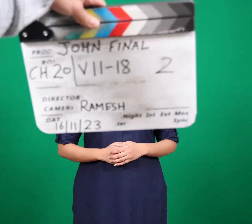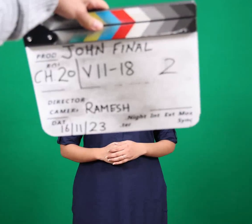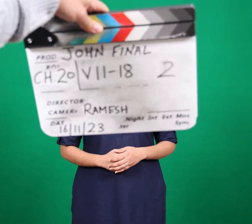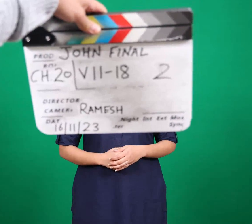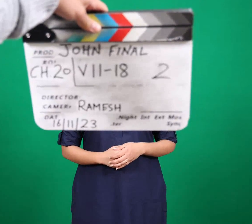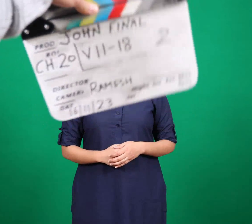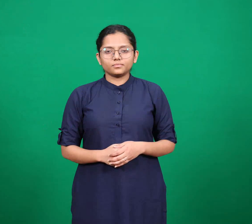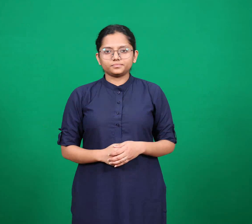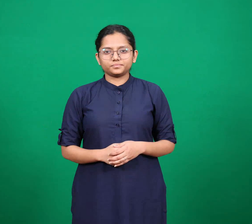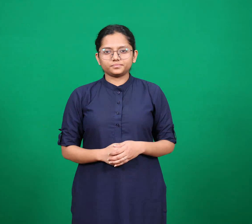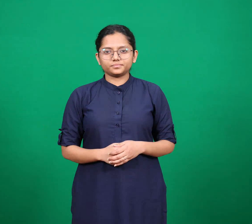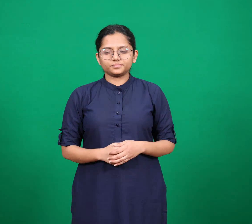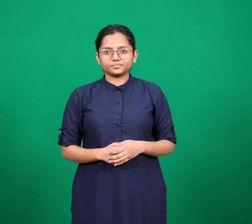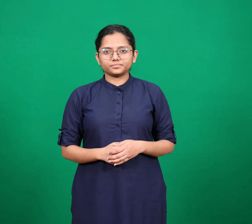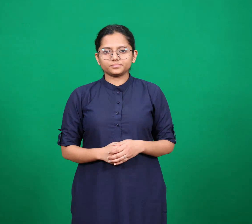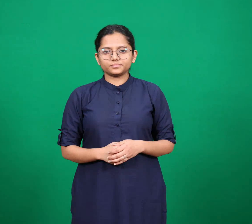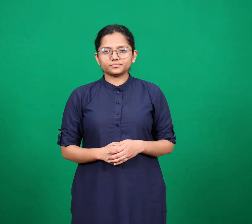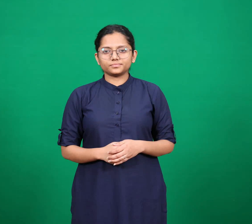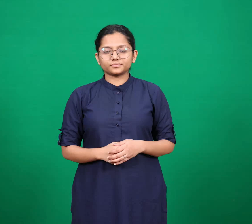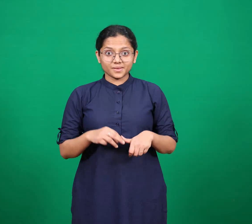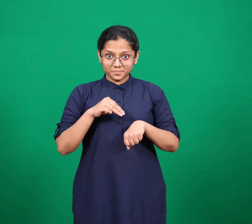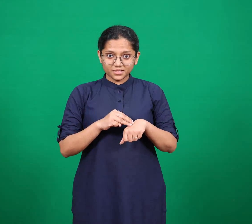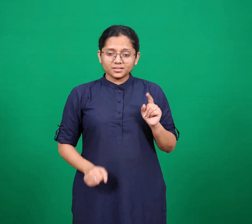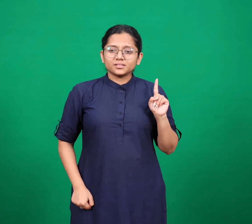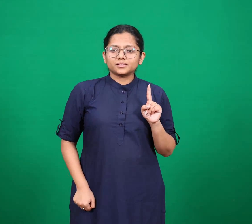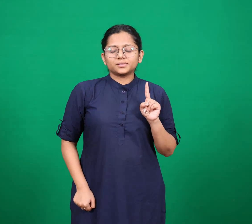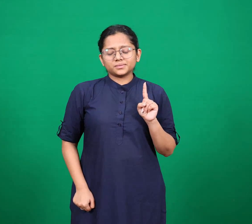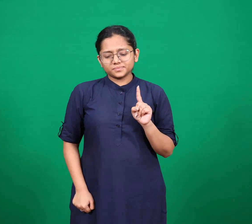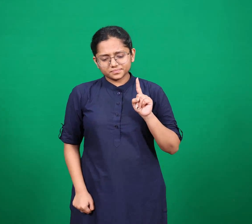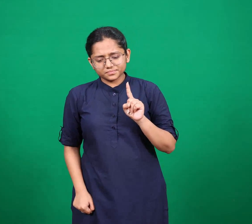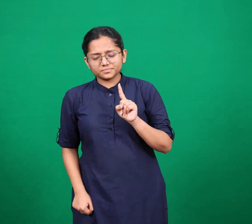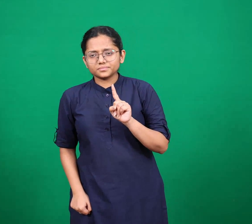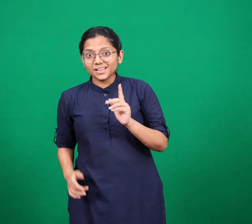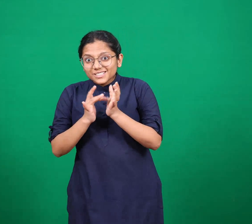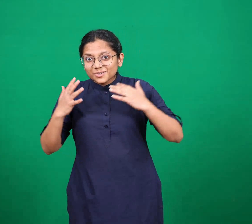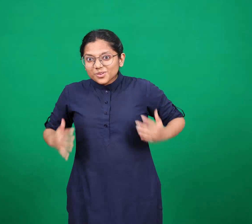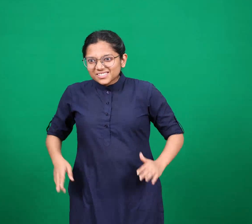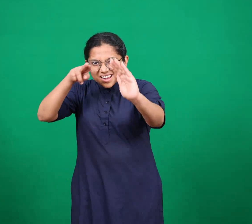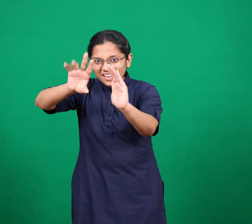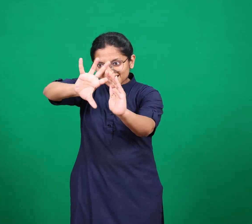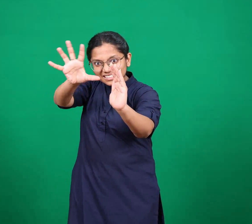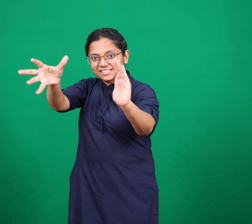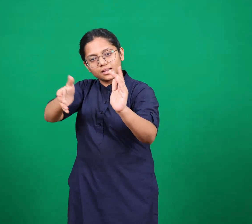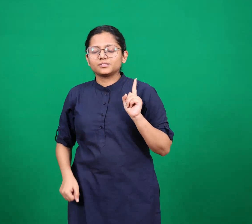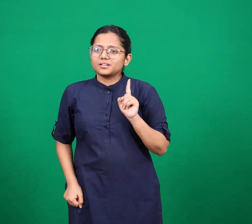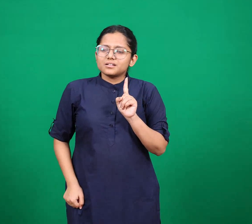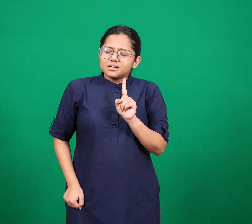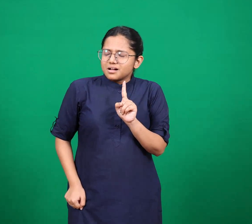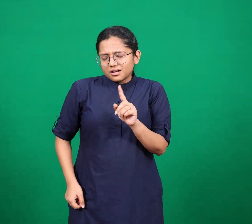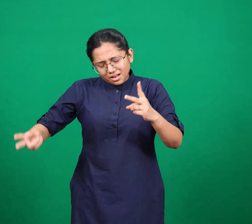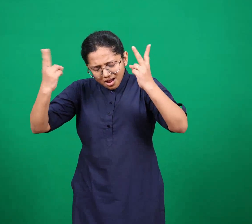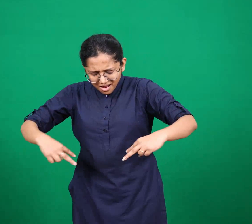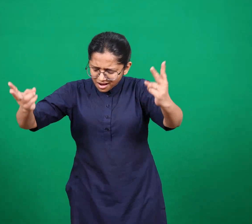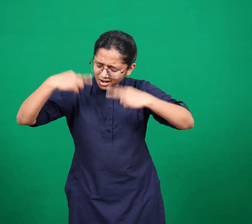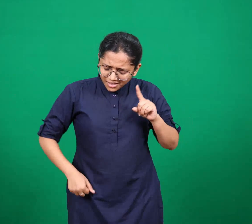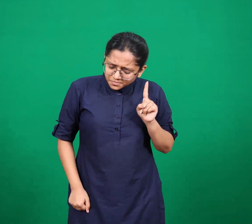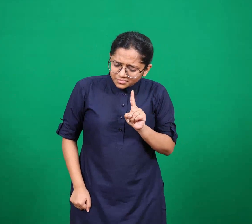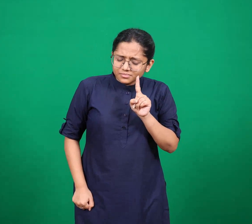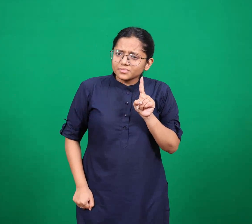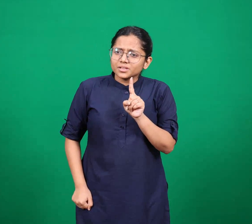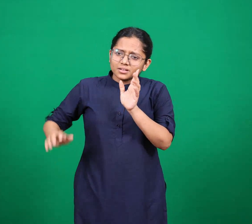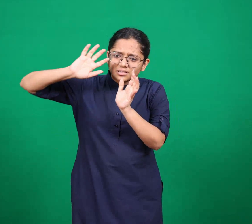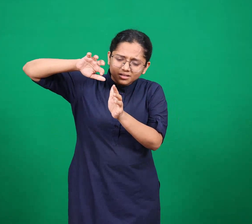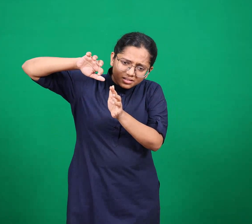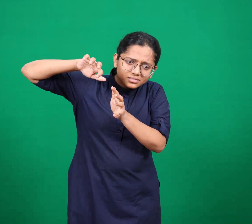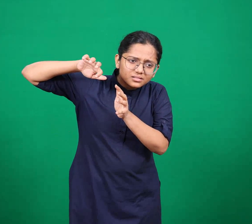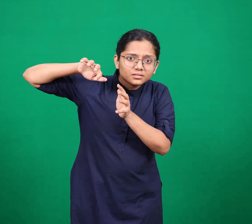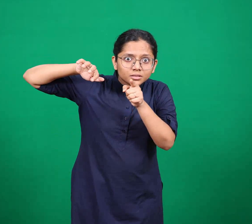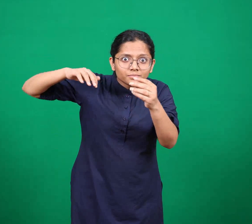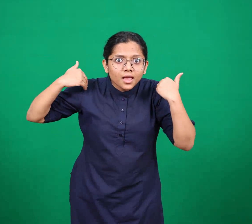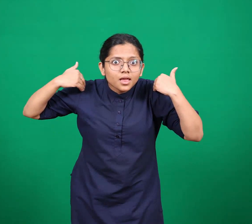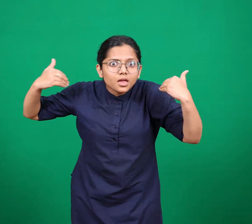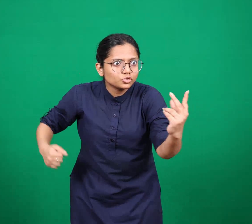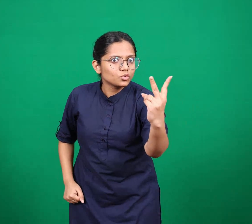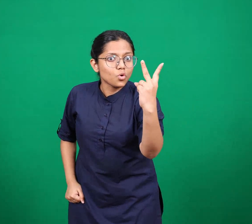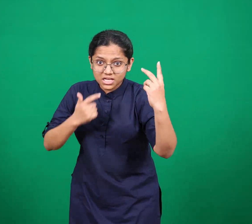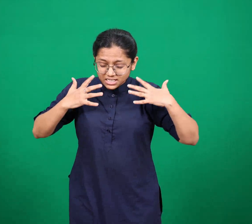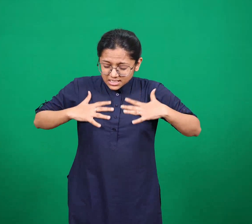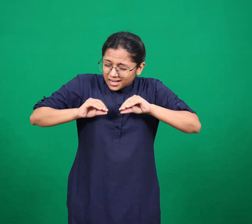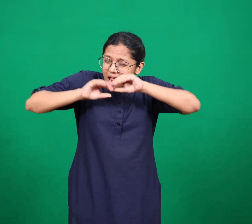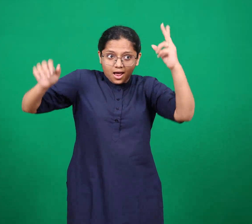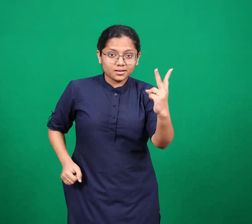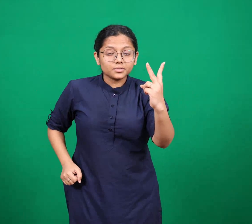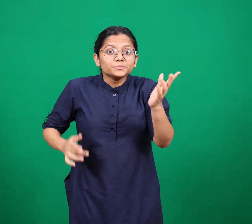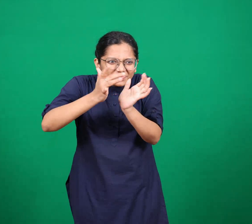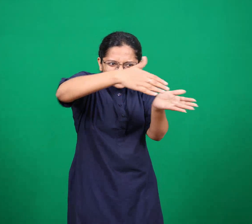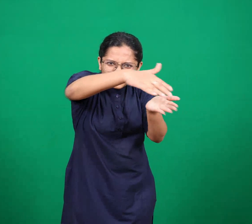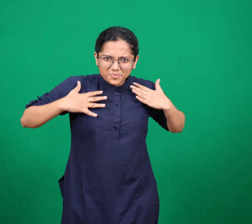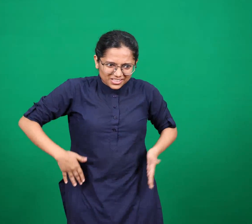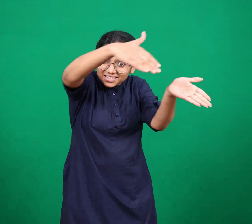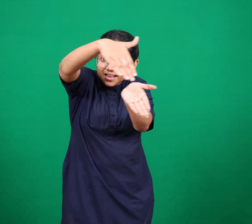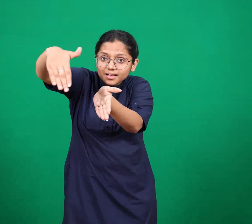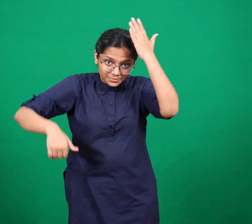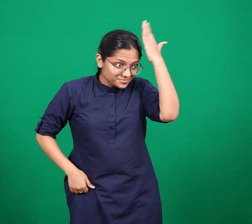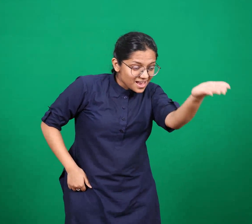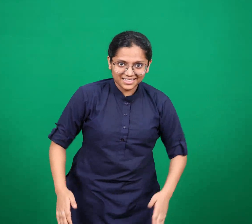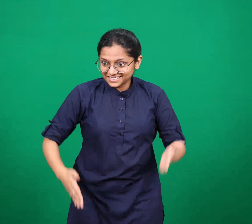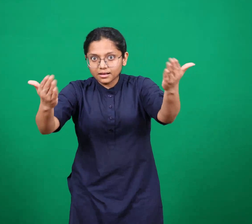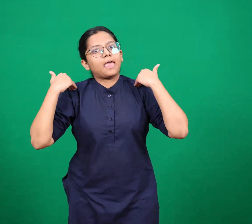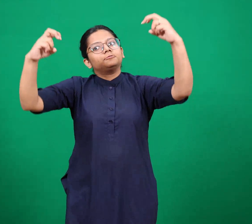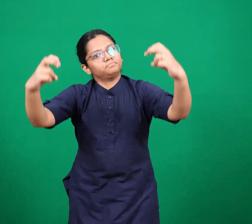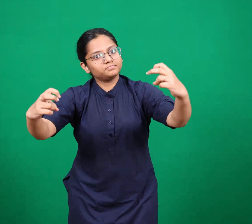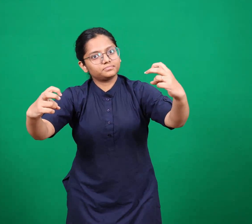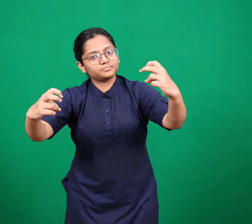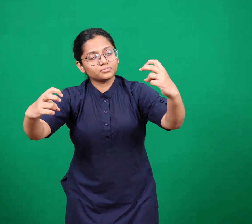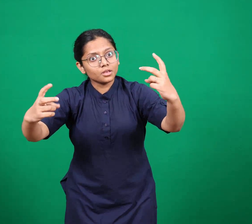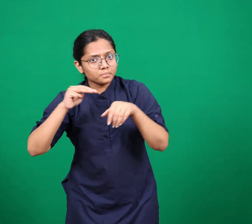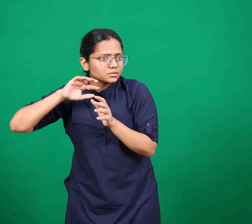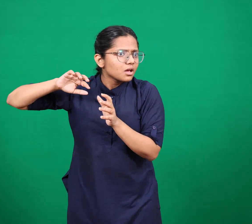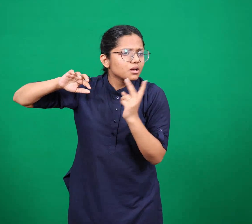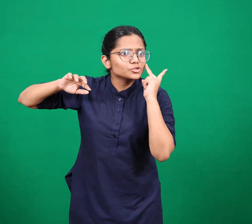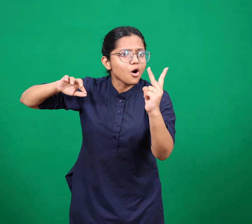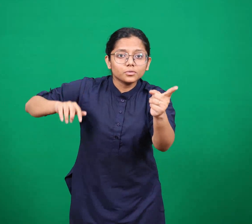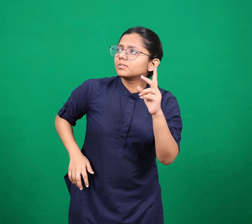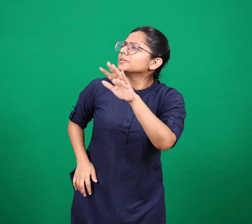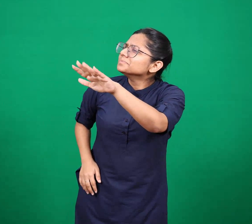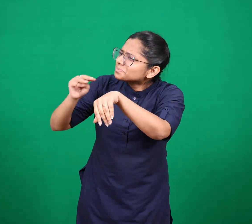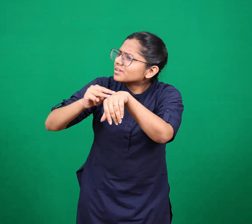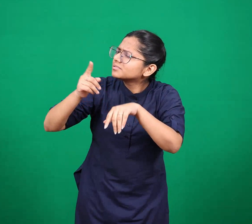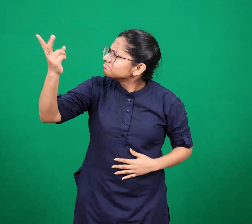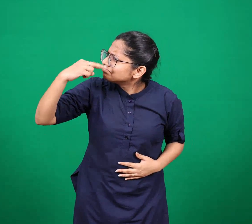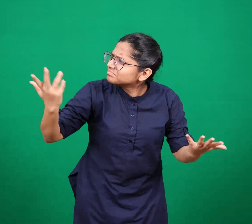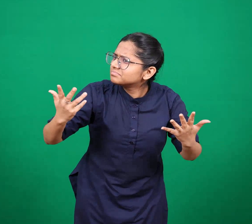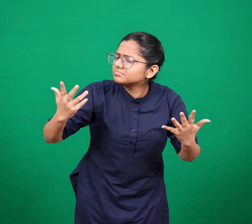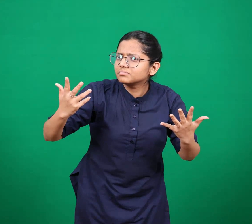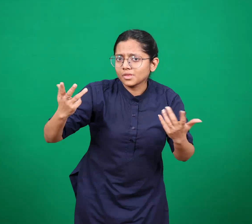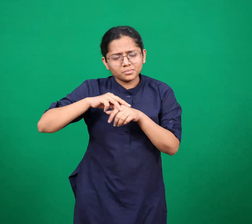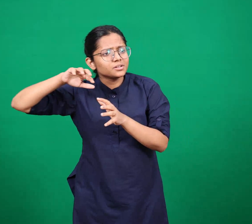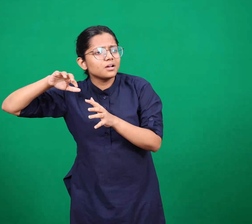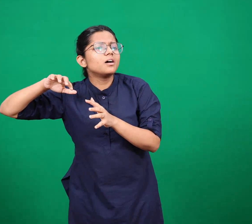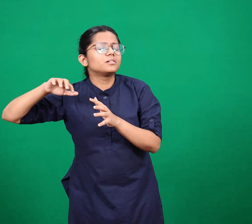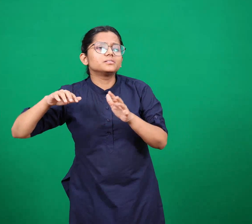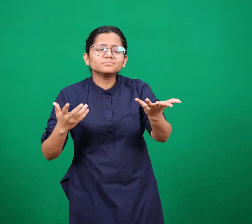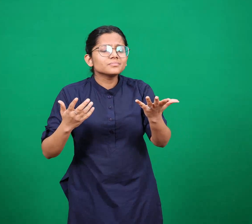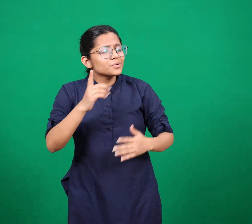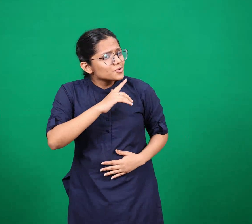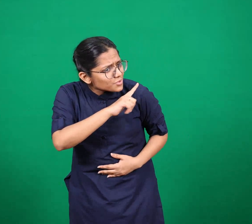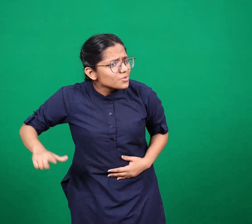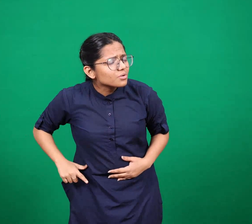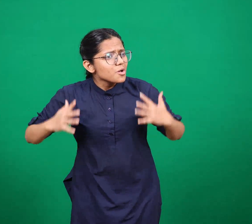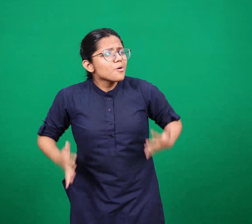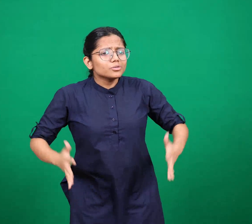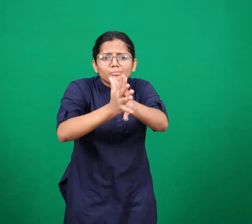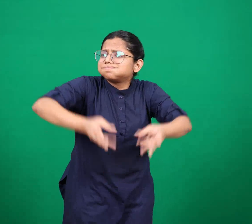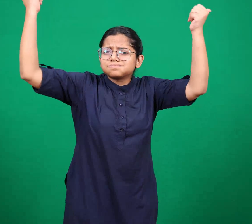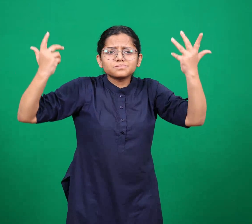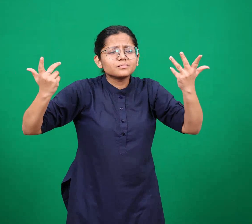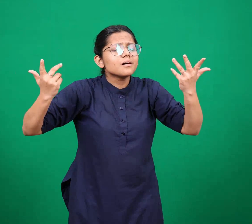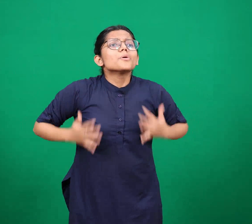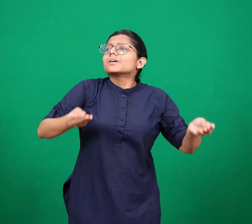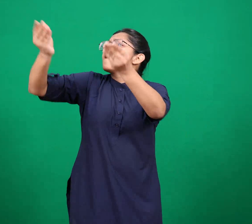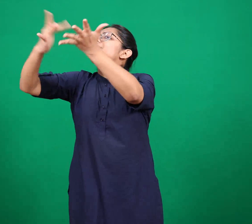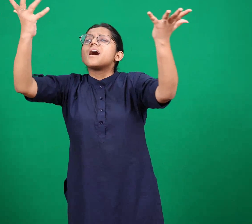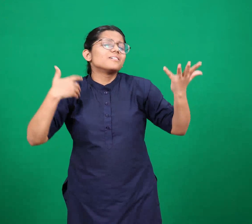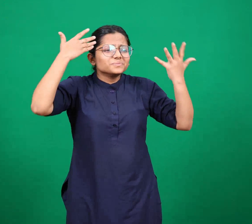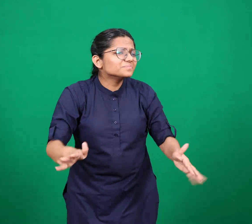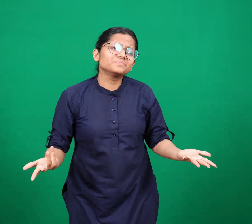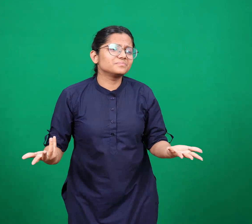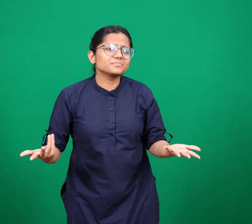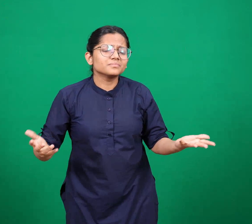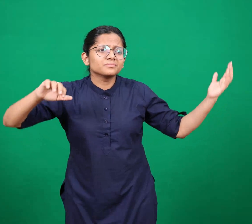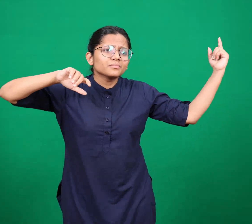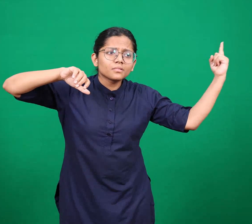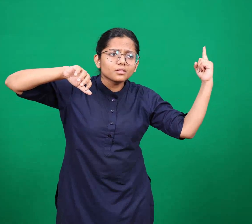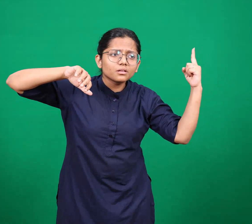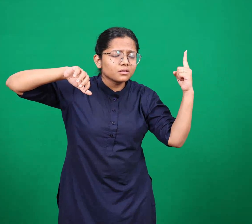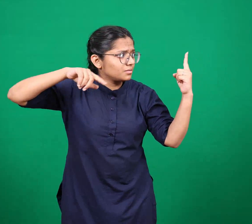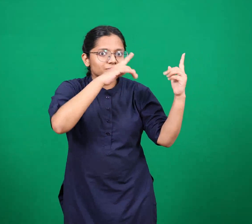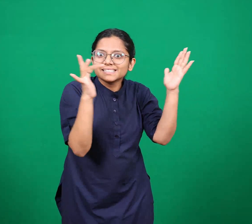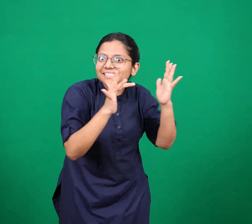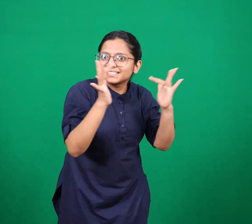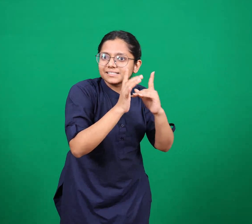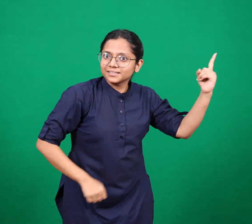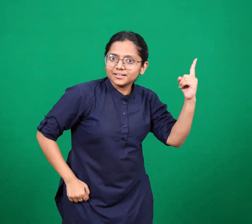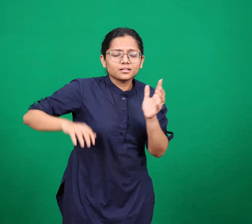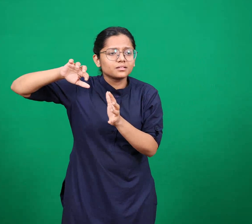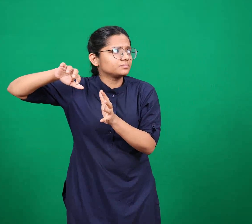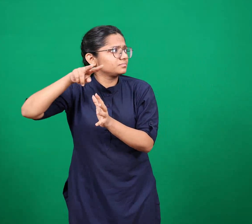But Mary stood outside the tomb weeping. And as she wept, she bent down to look into the tomb, and she saw two angels in white sitting where the body of Jesus had lain, one at the head and the other at the feet. "Woman, why are you weeping?" they asked. "Because they have taken my Lord away," she said, "and I do not know where they have put Him."